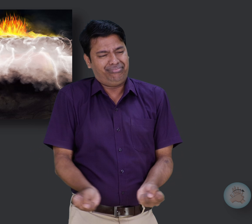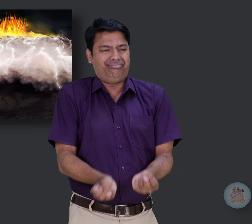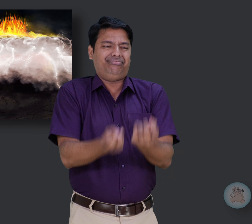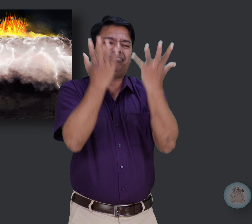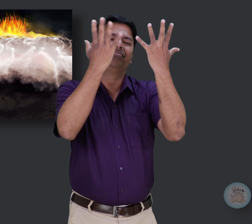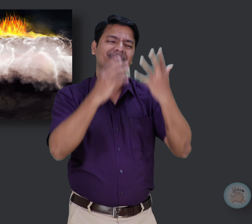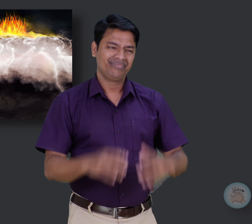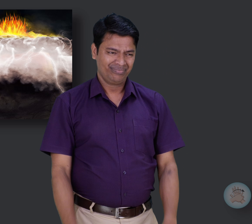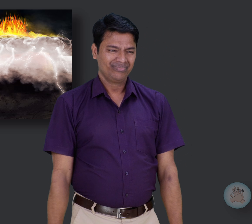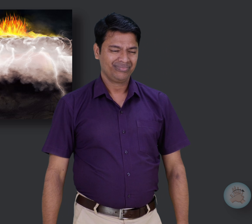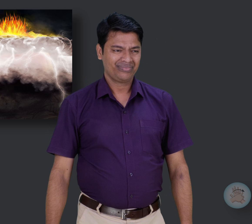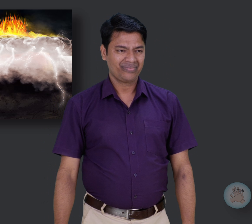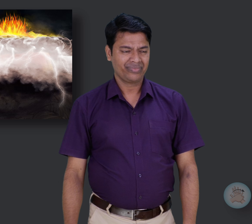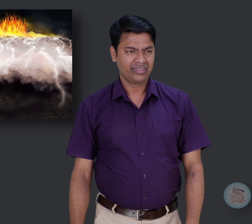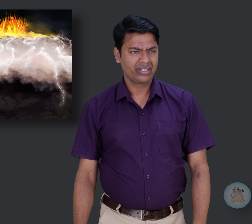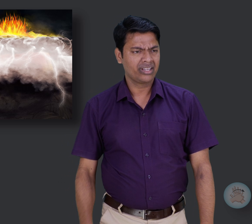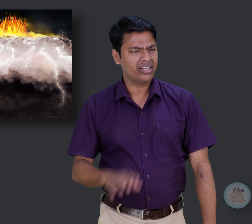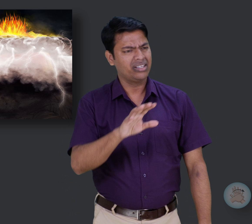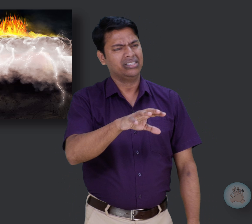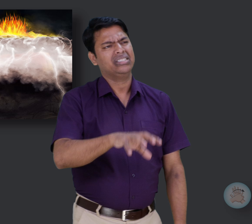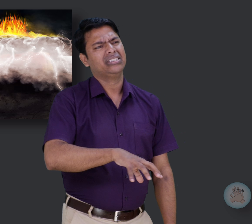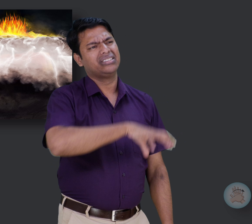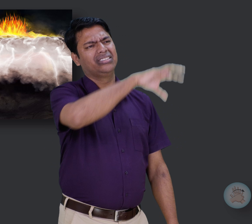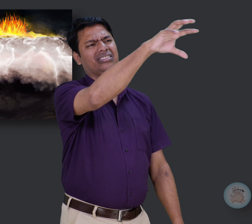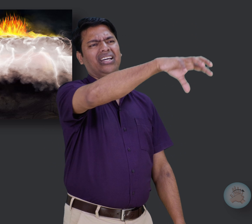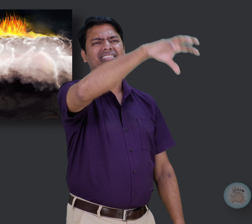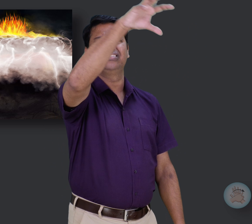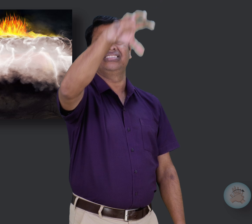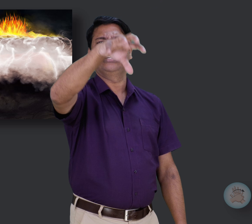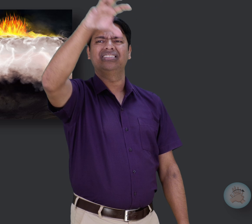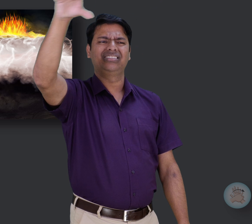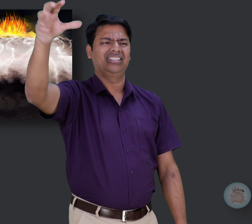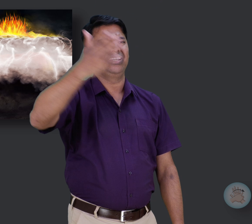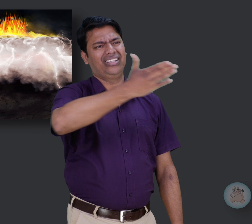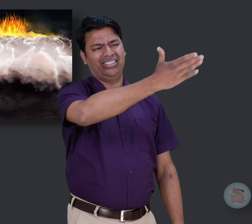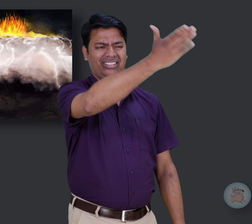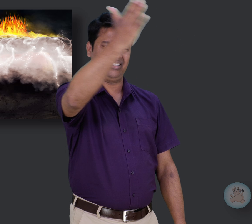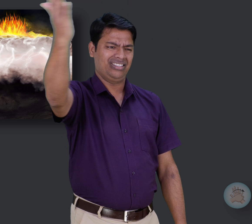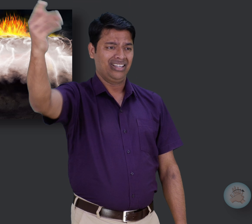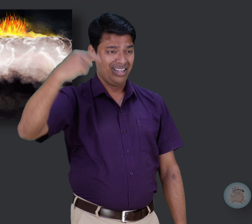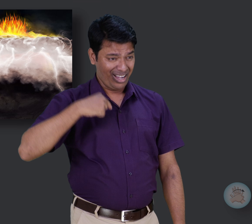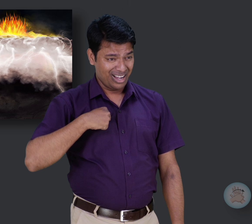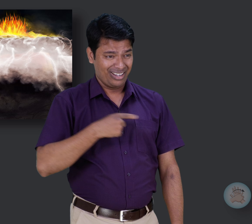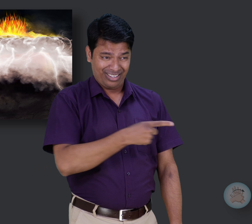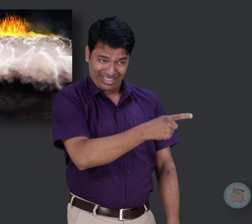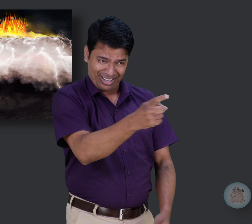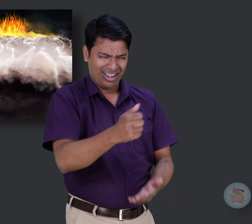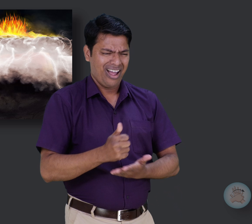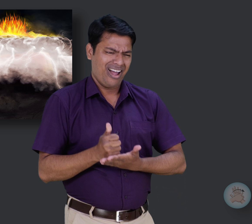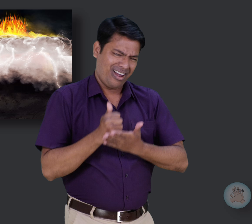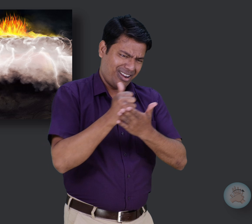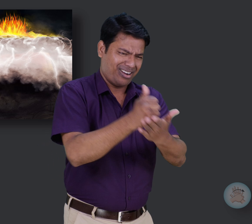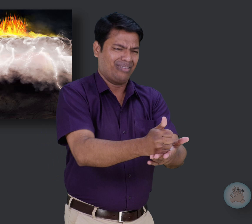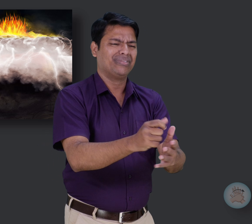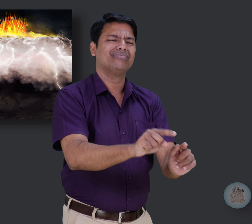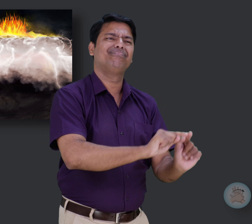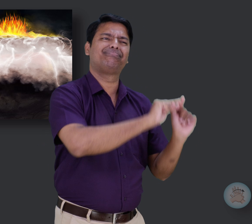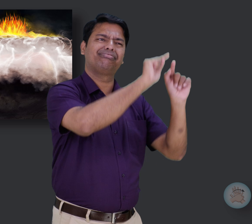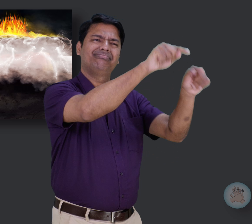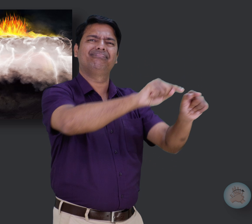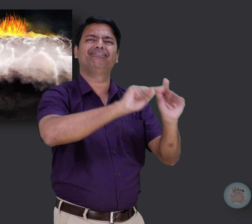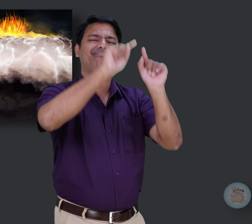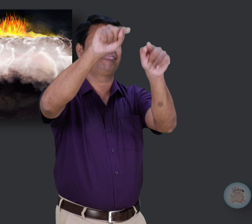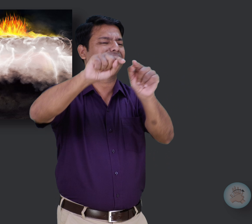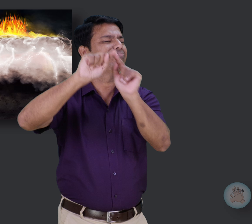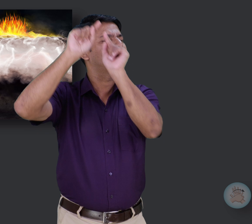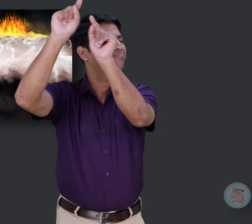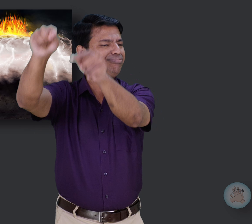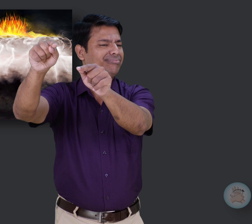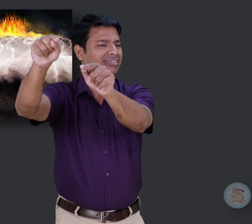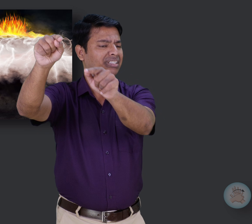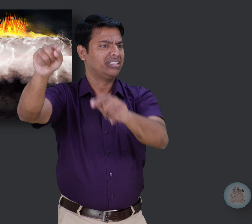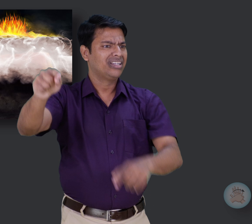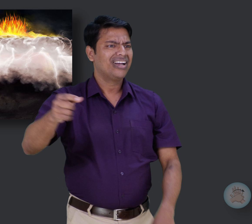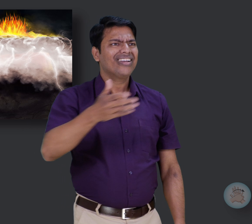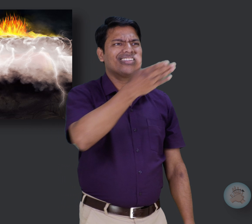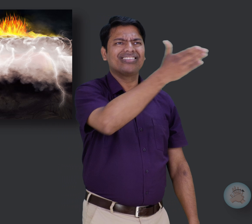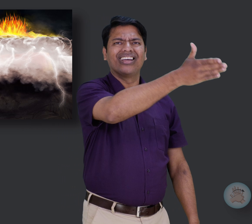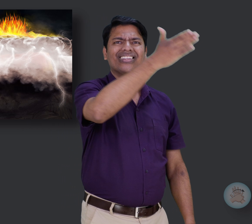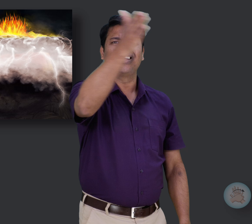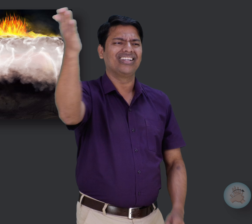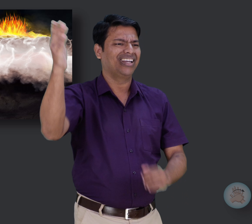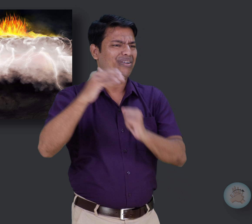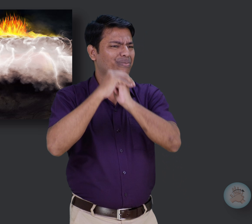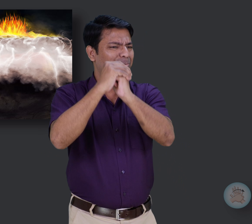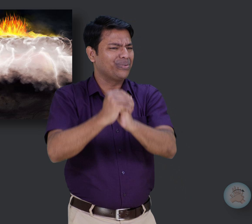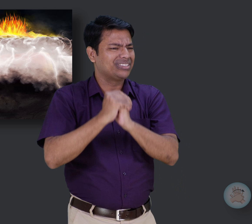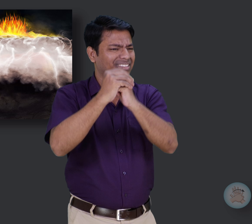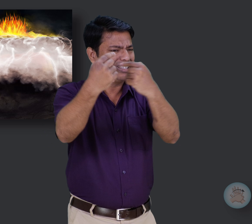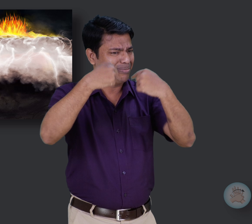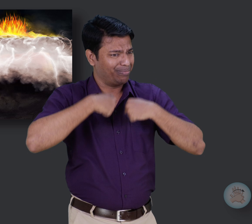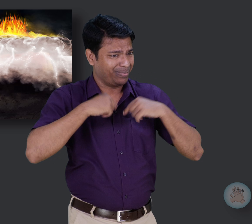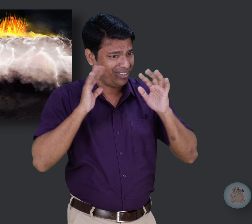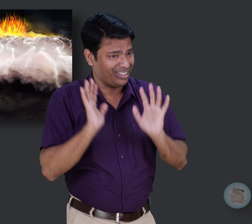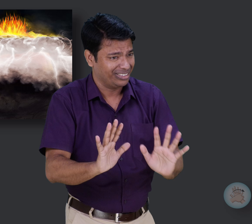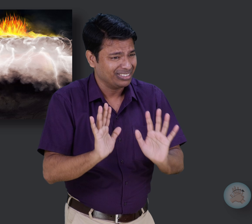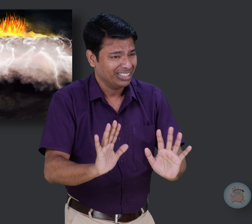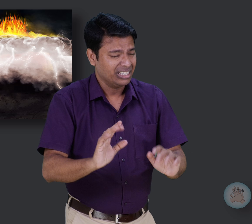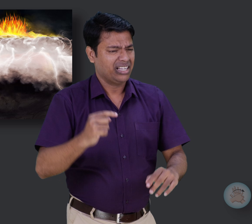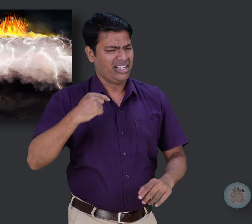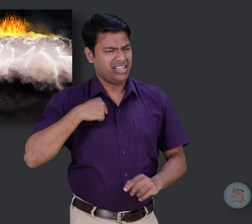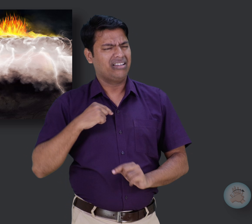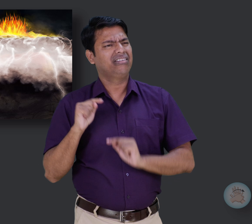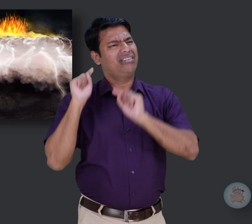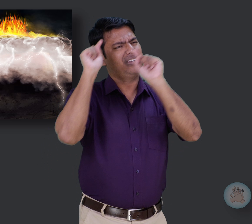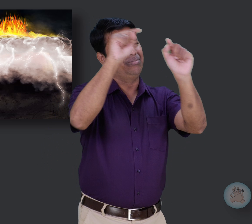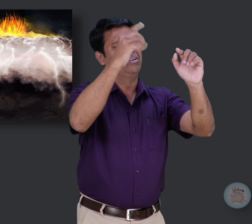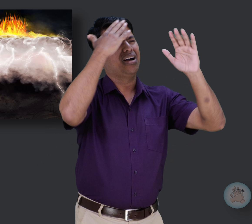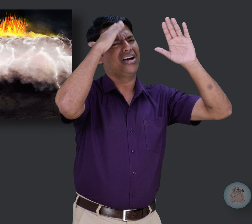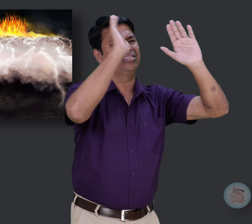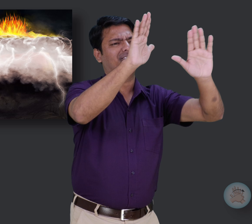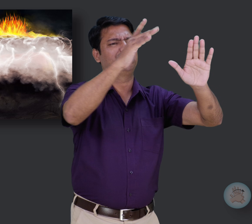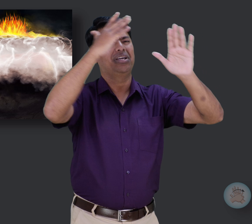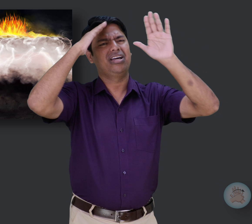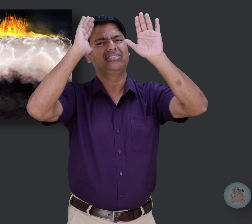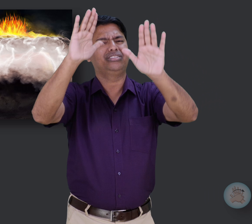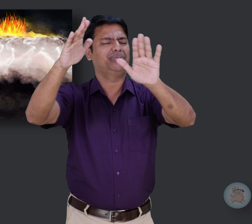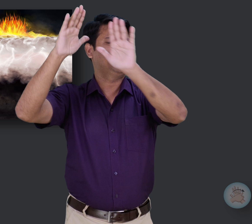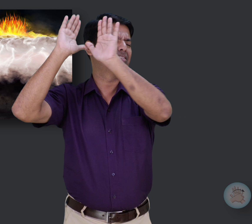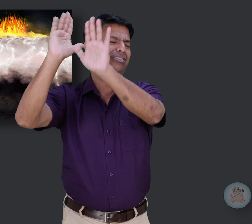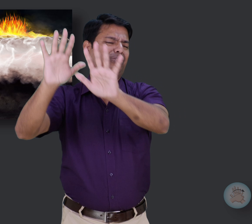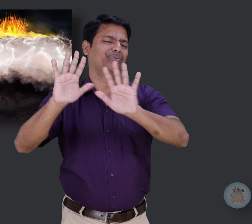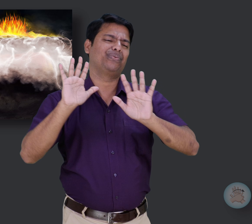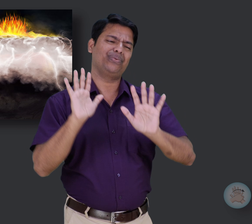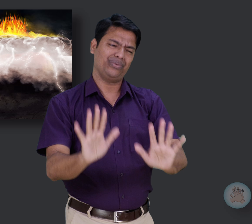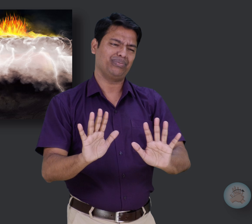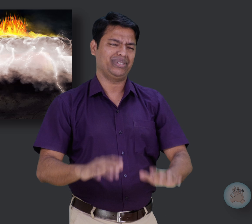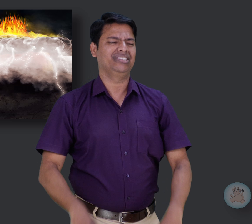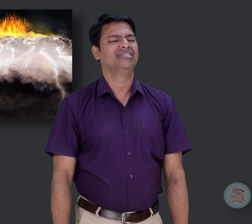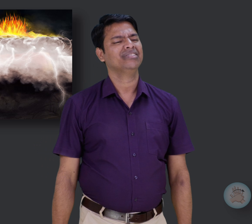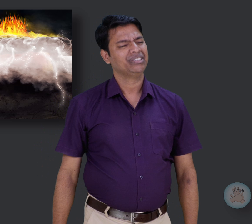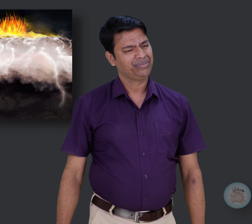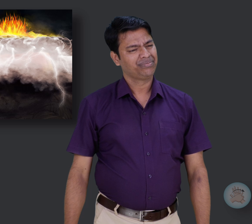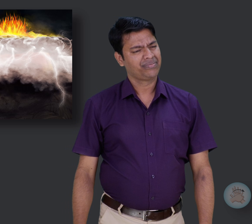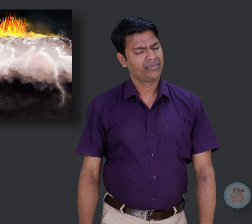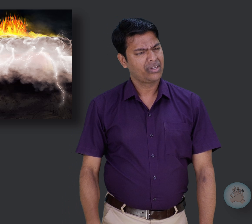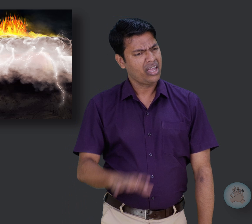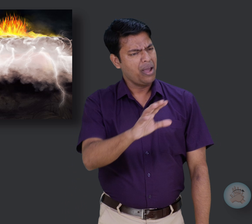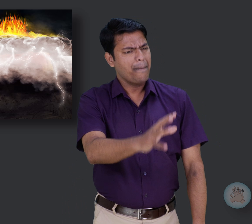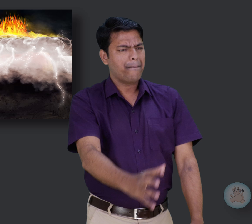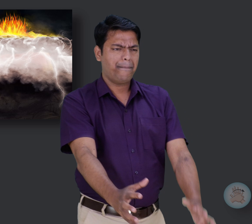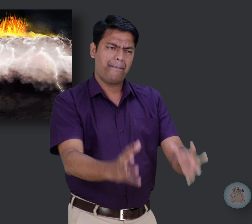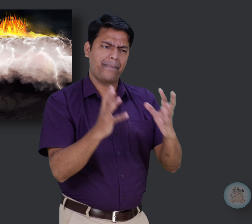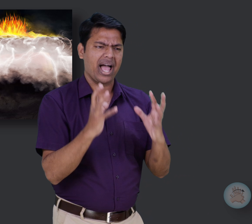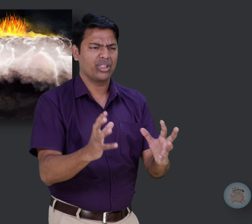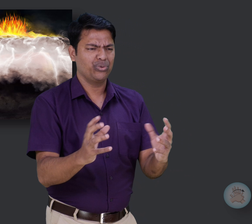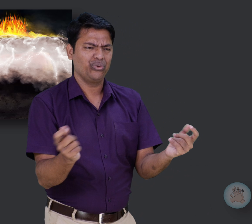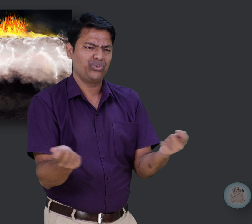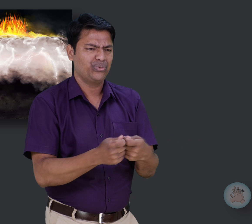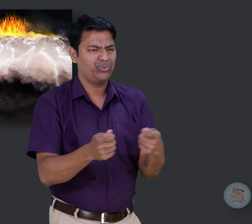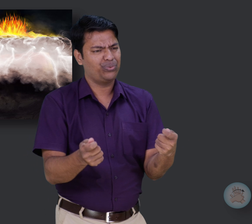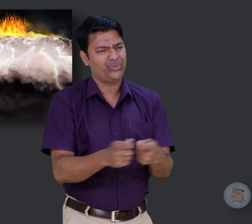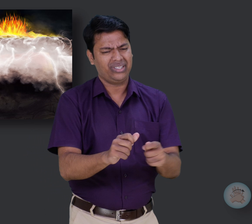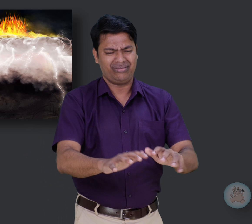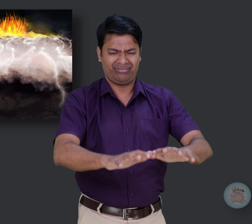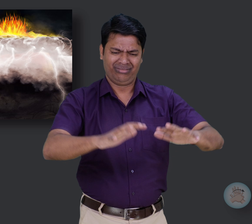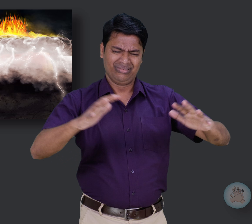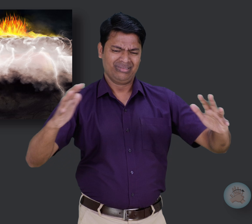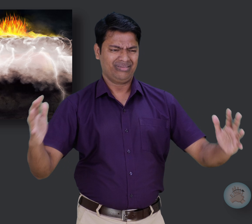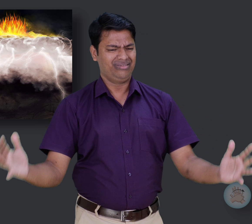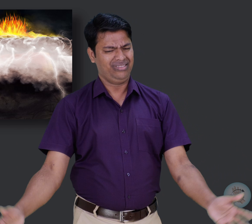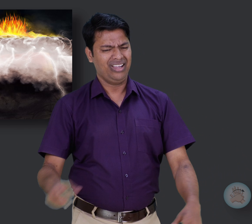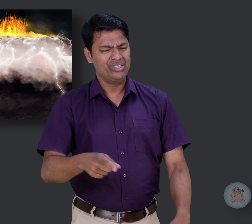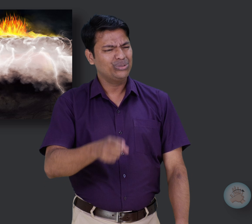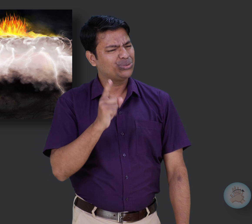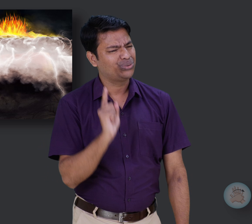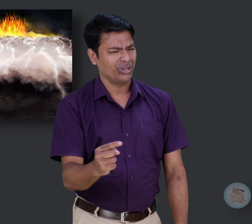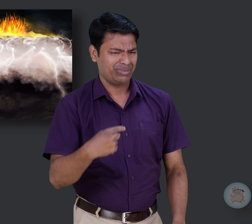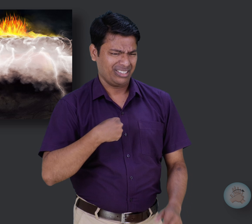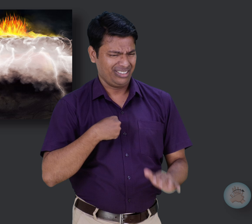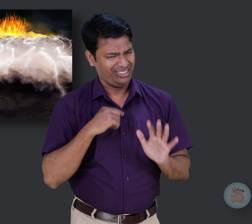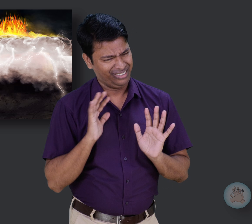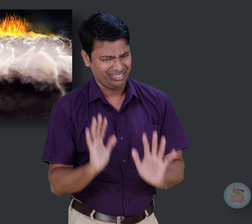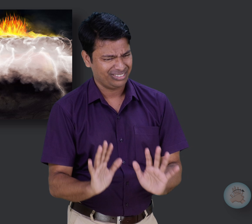In every place where I cause My name to be remembered, I will come to you and bless you.